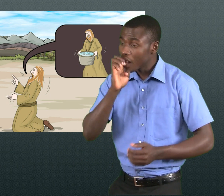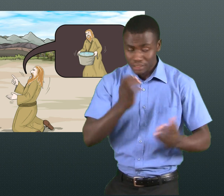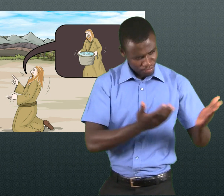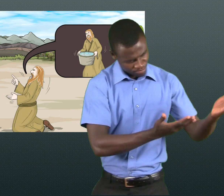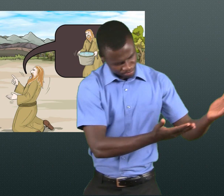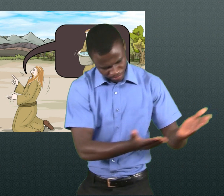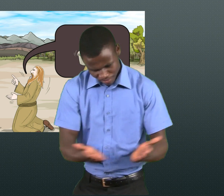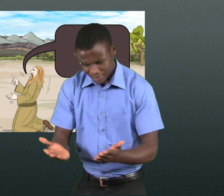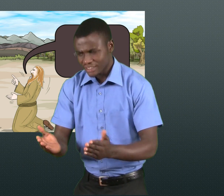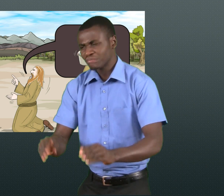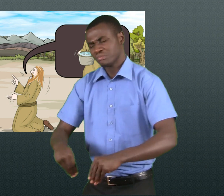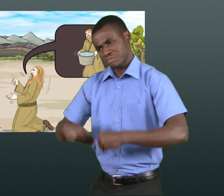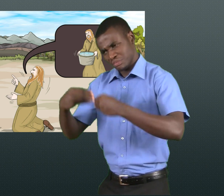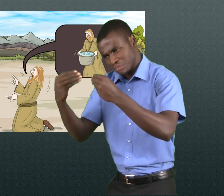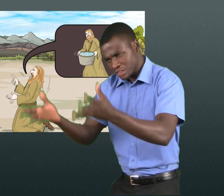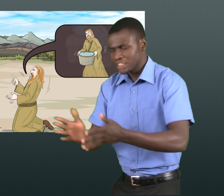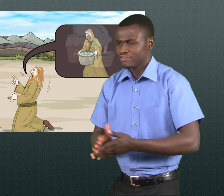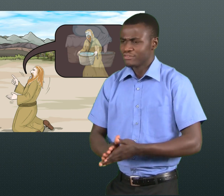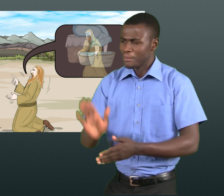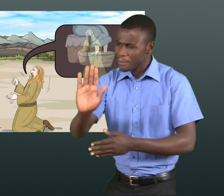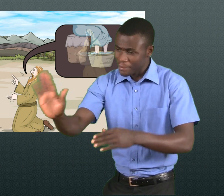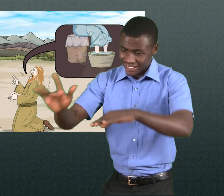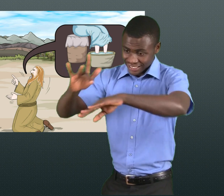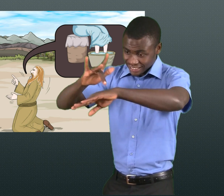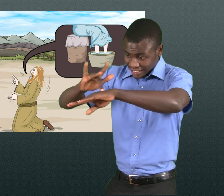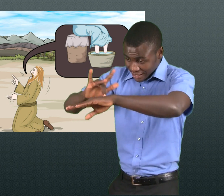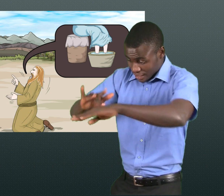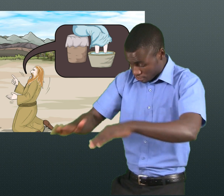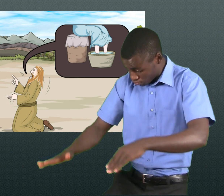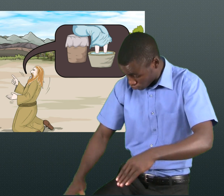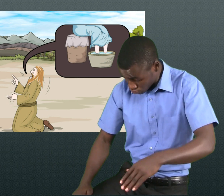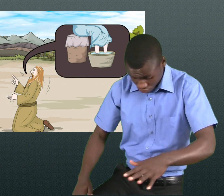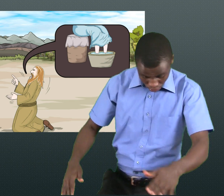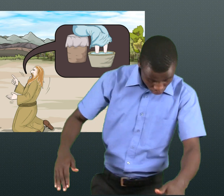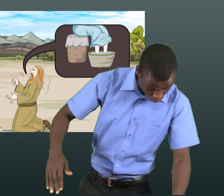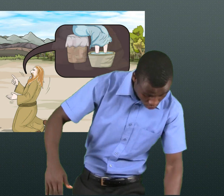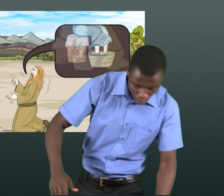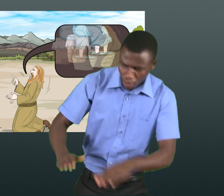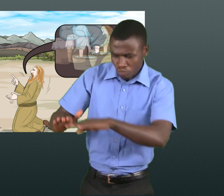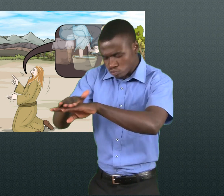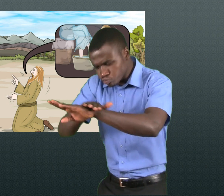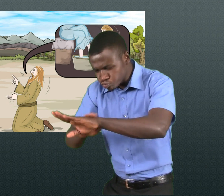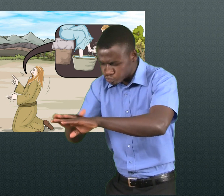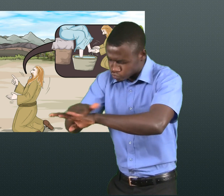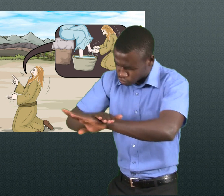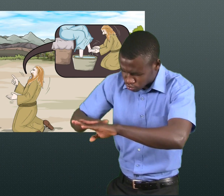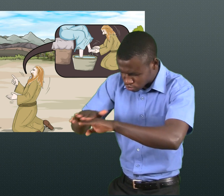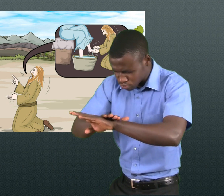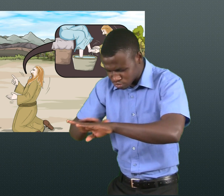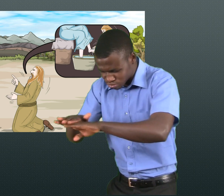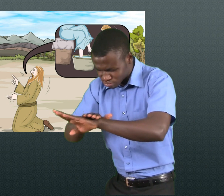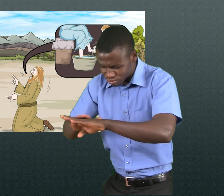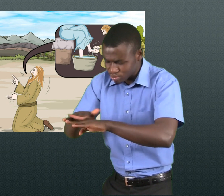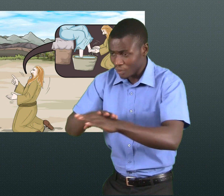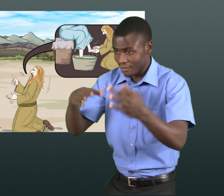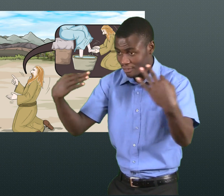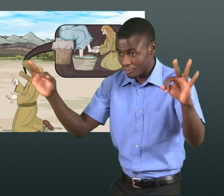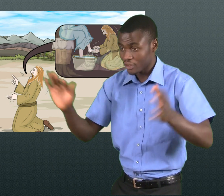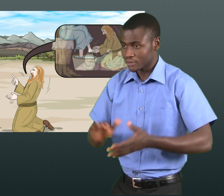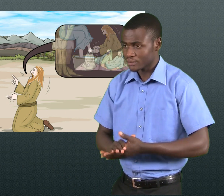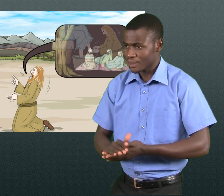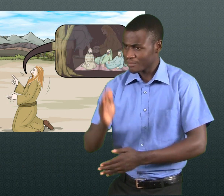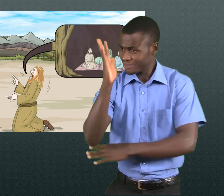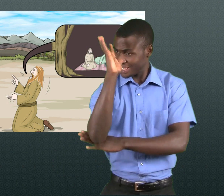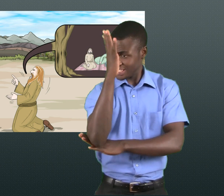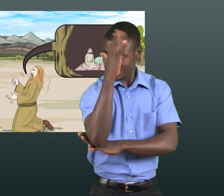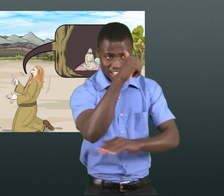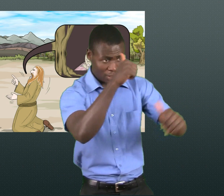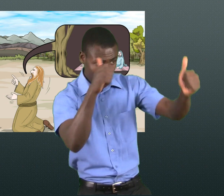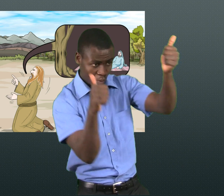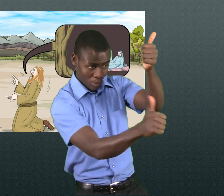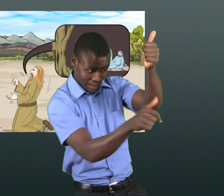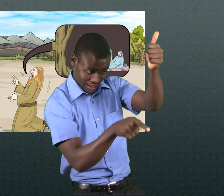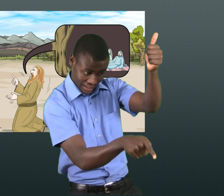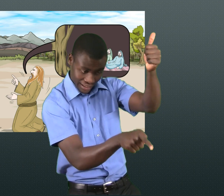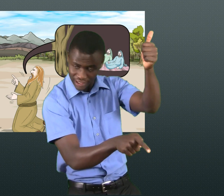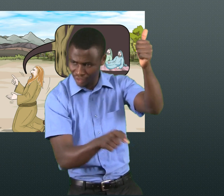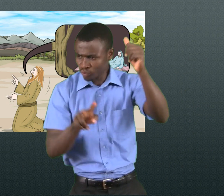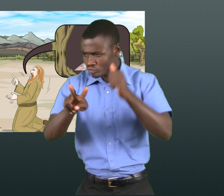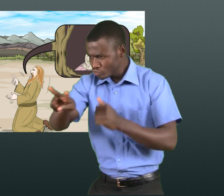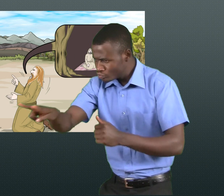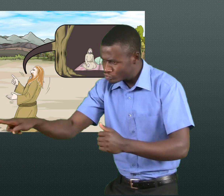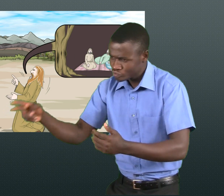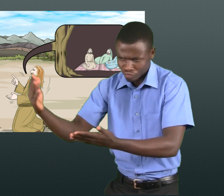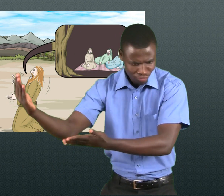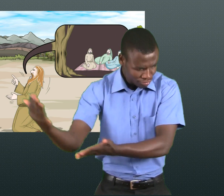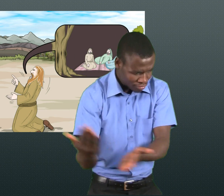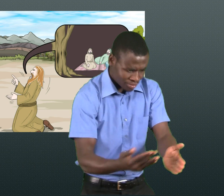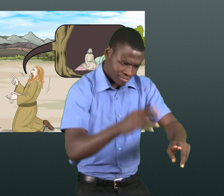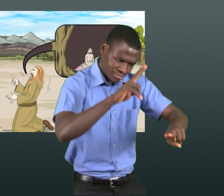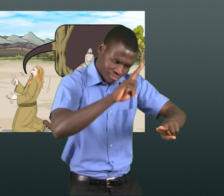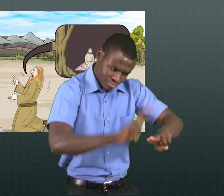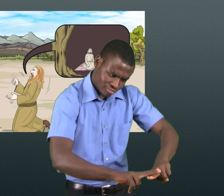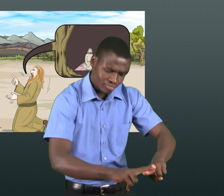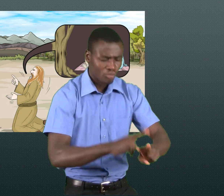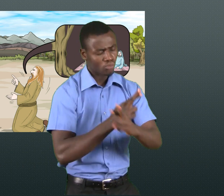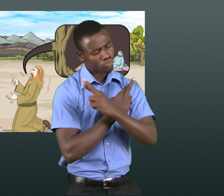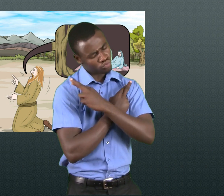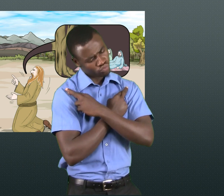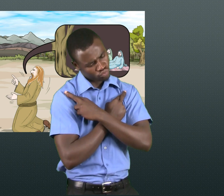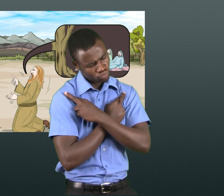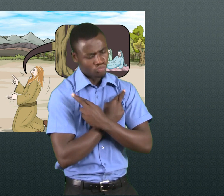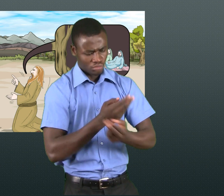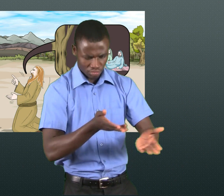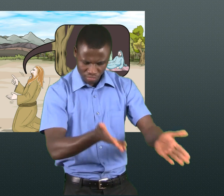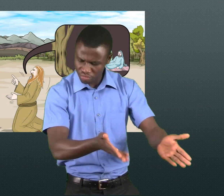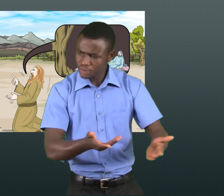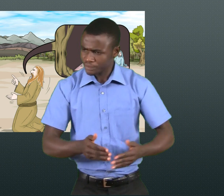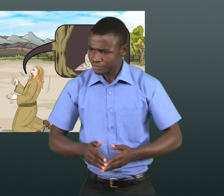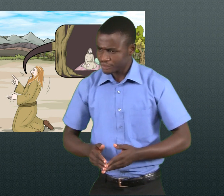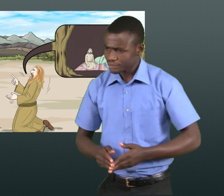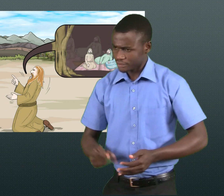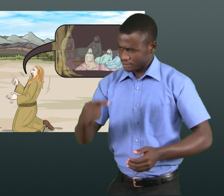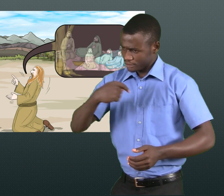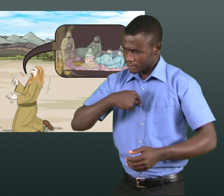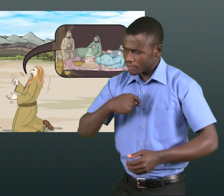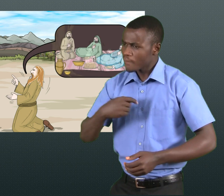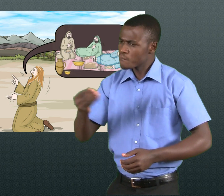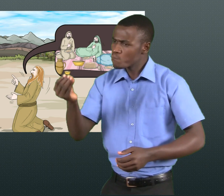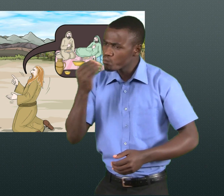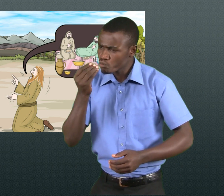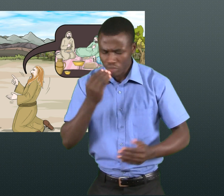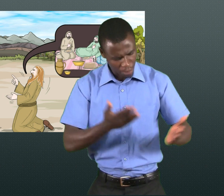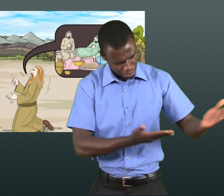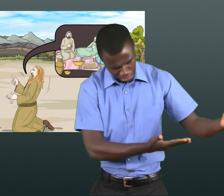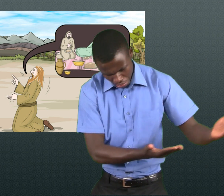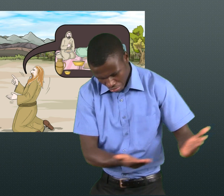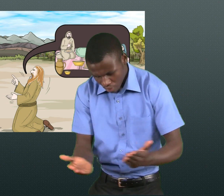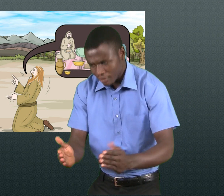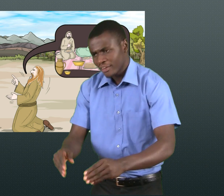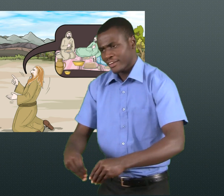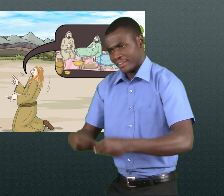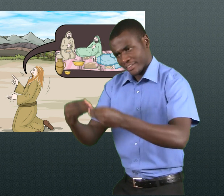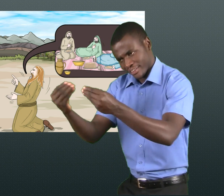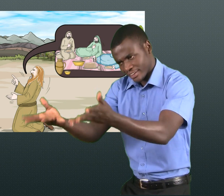Let a little water be brought, that you may wash your feet and rest yourselves under the tree.